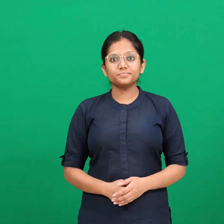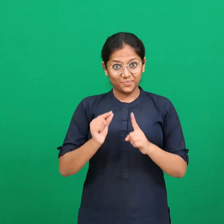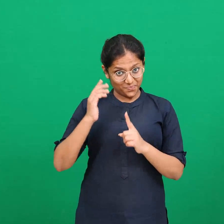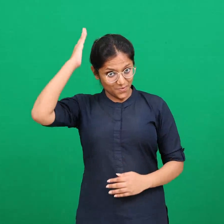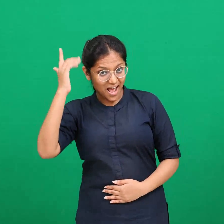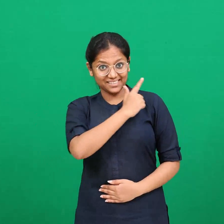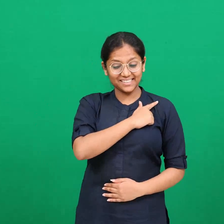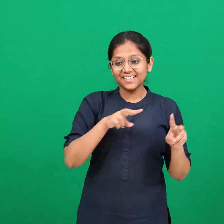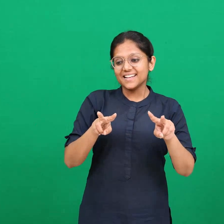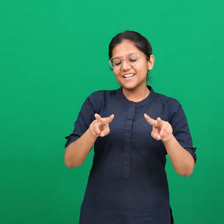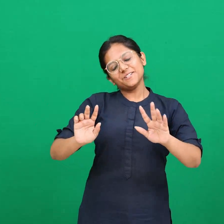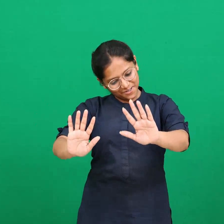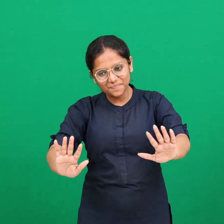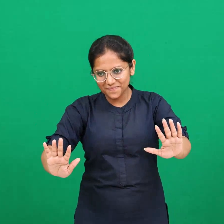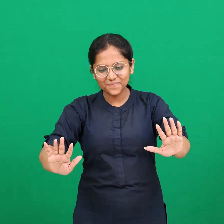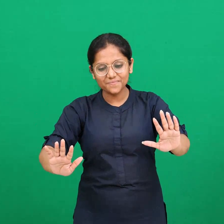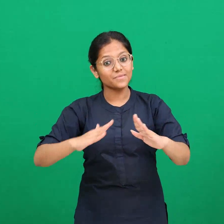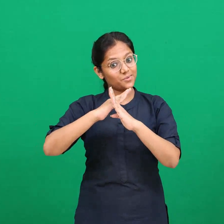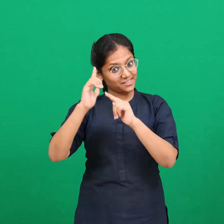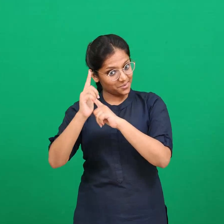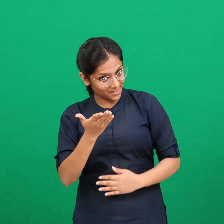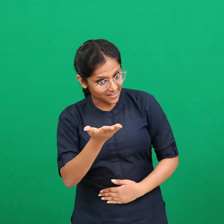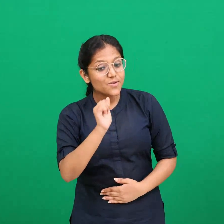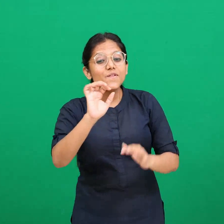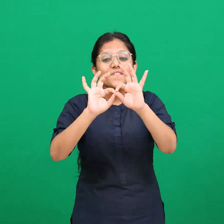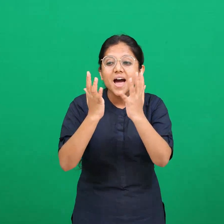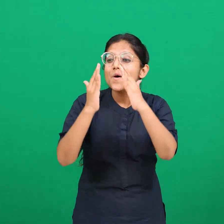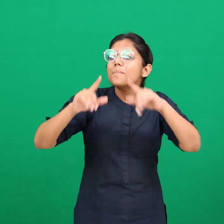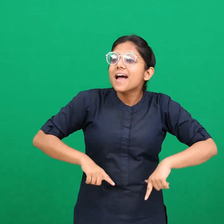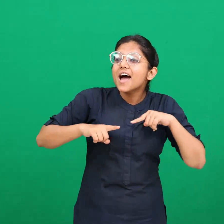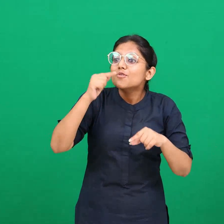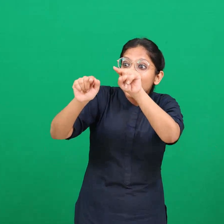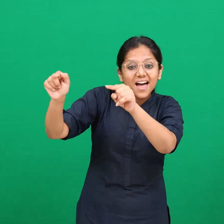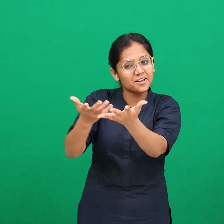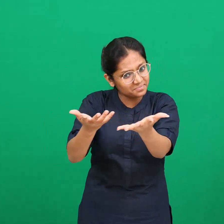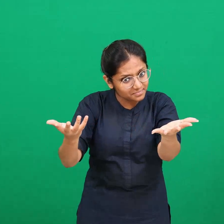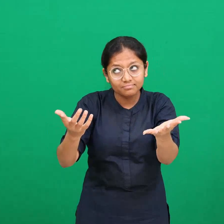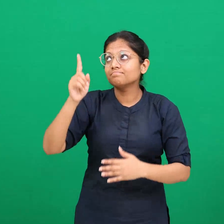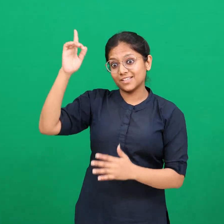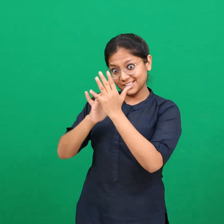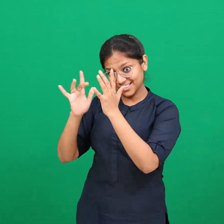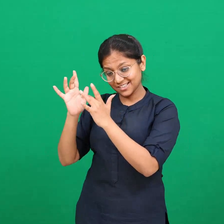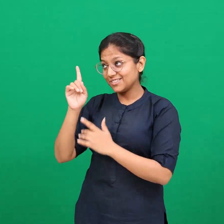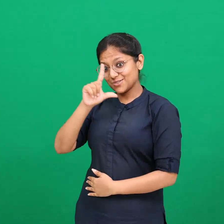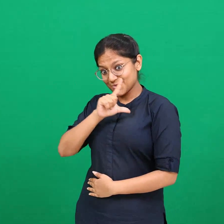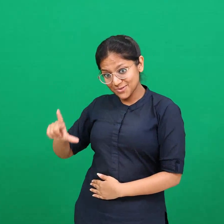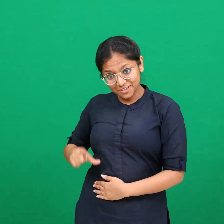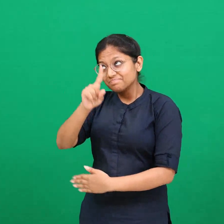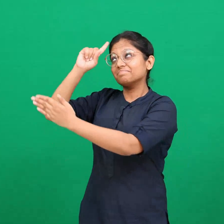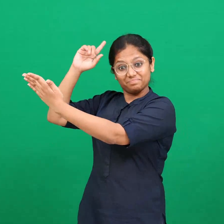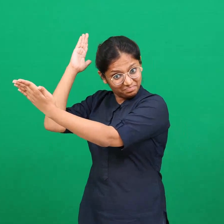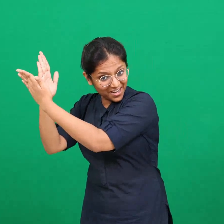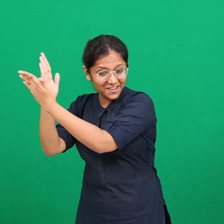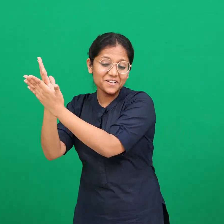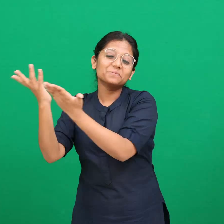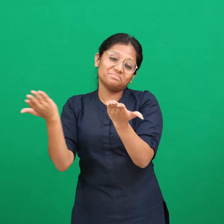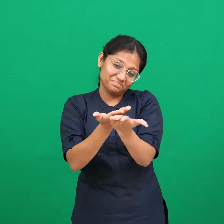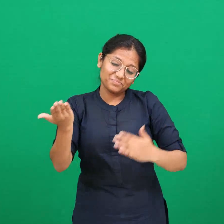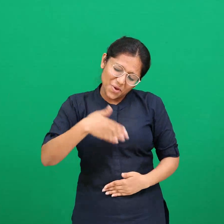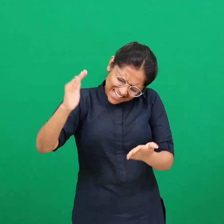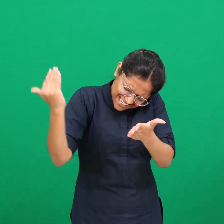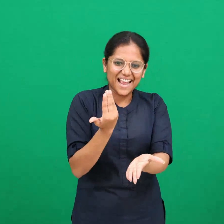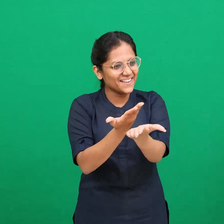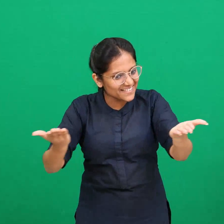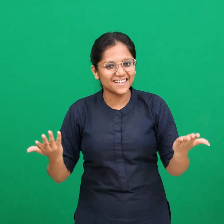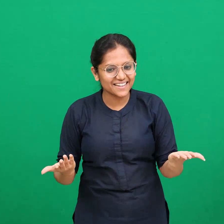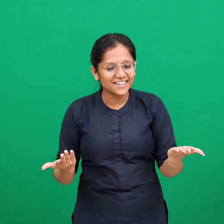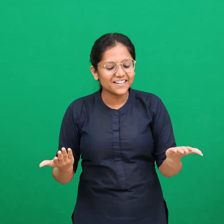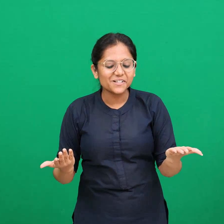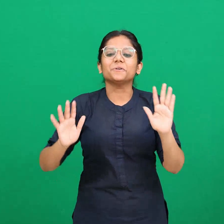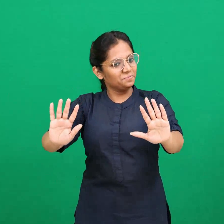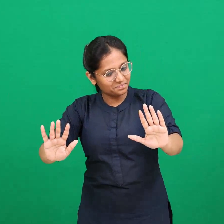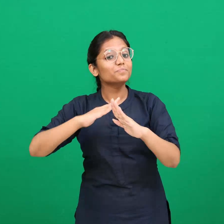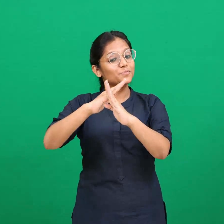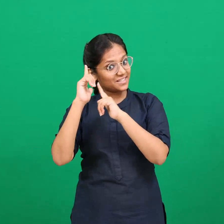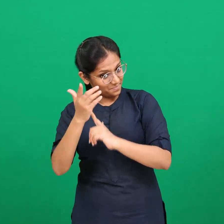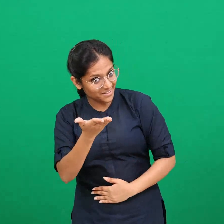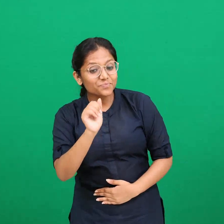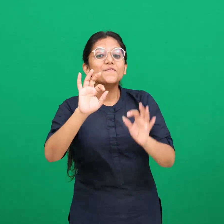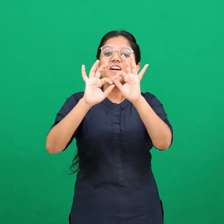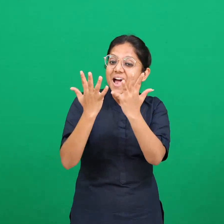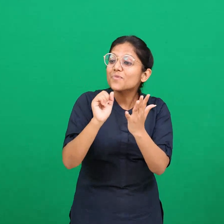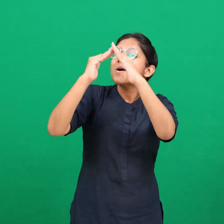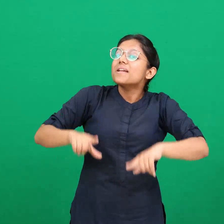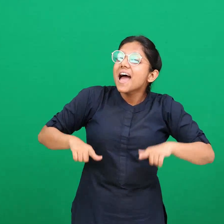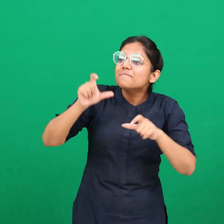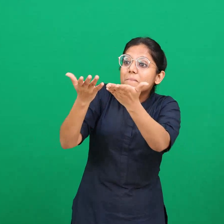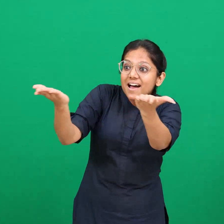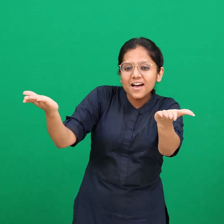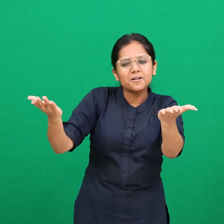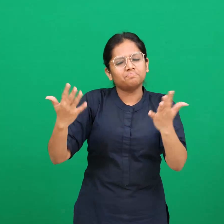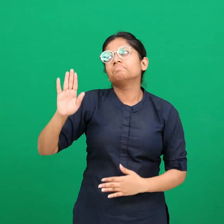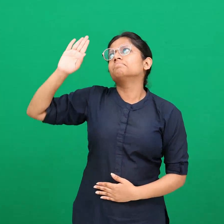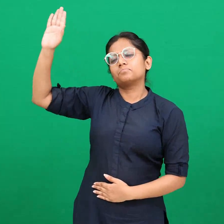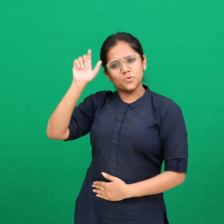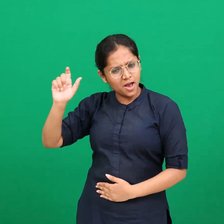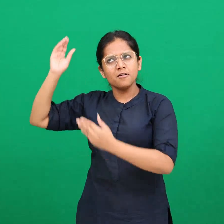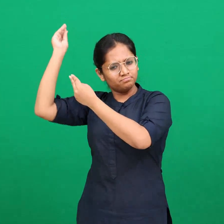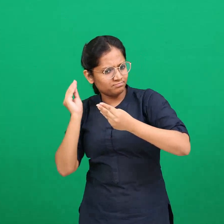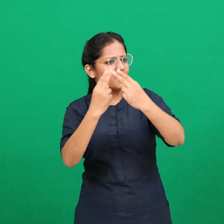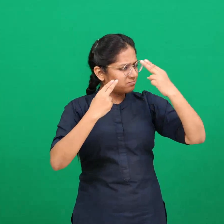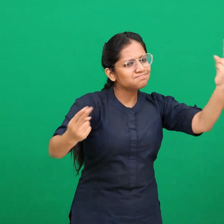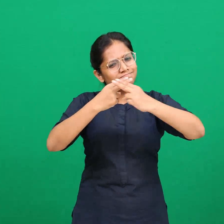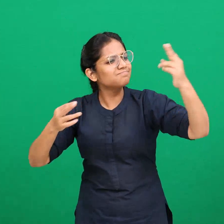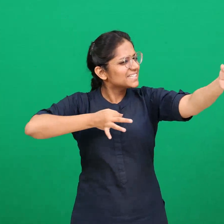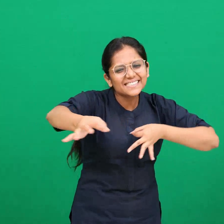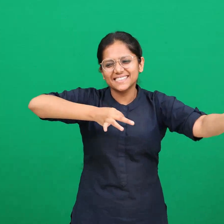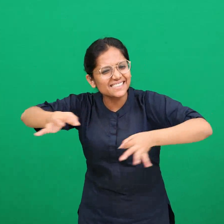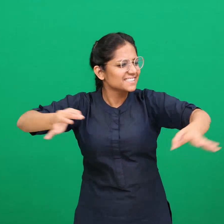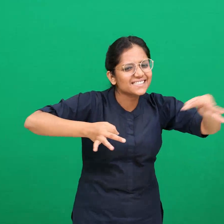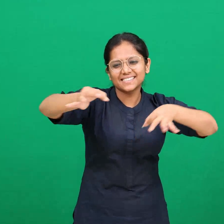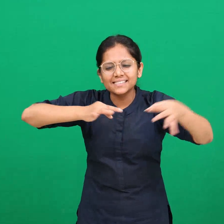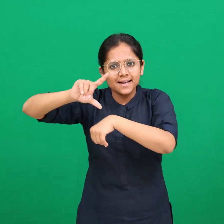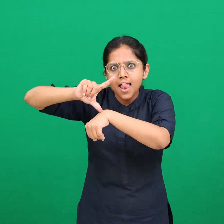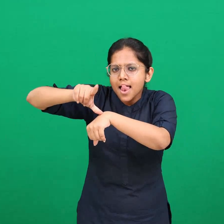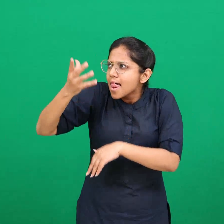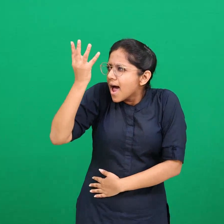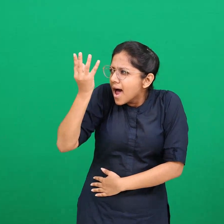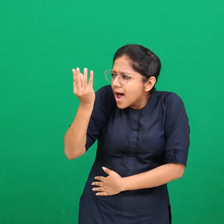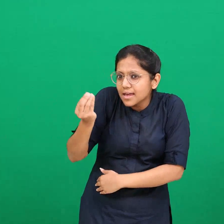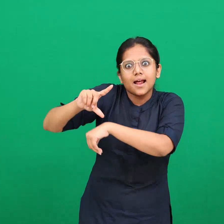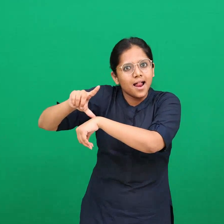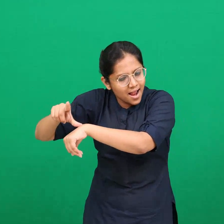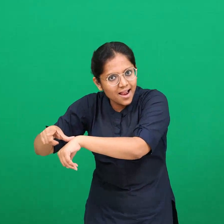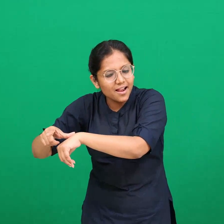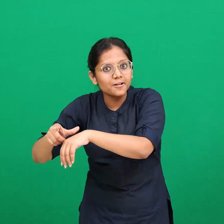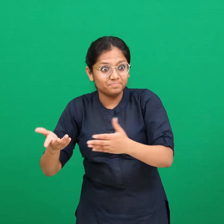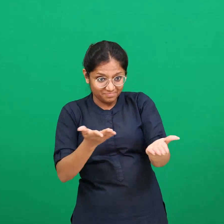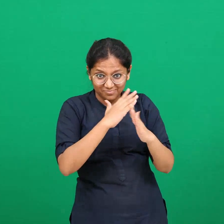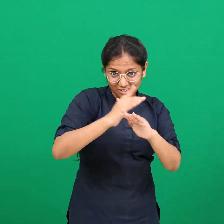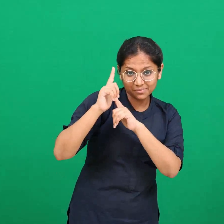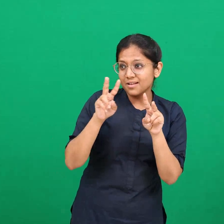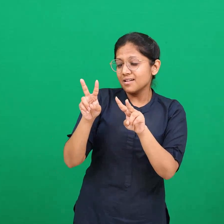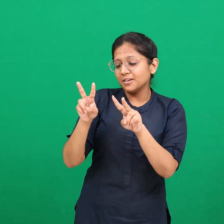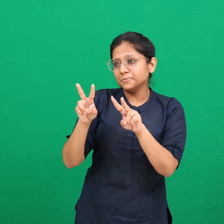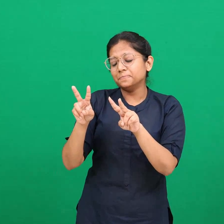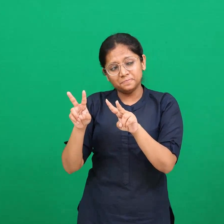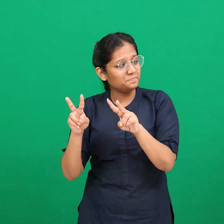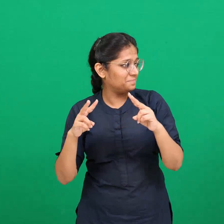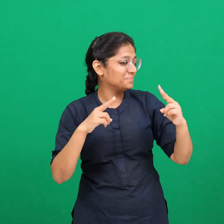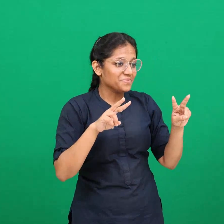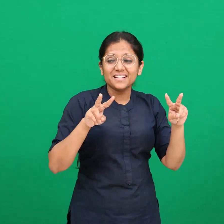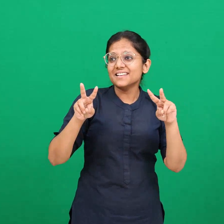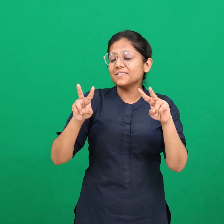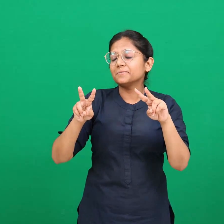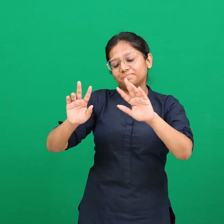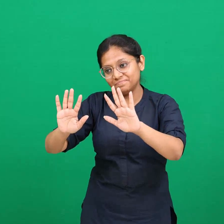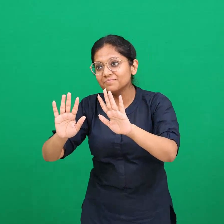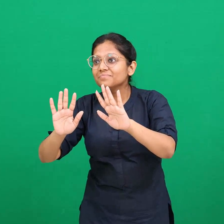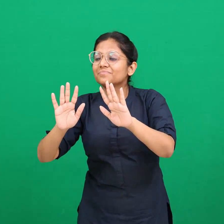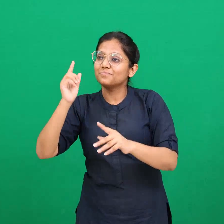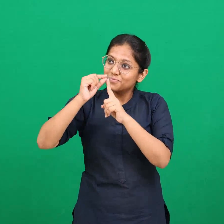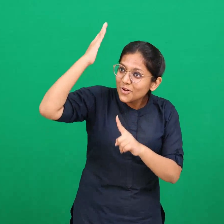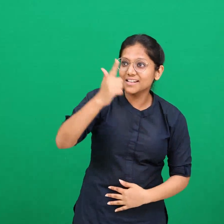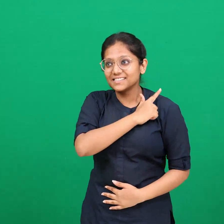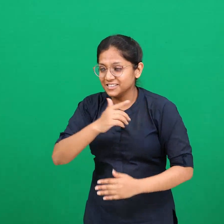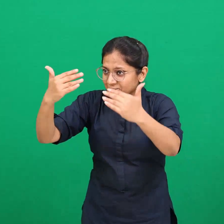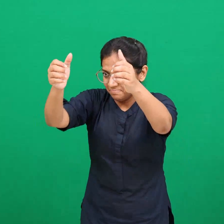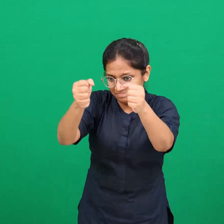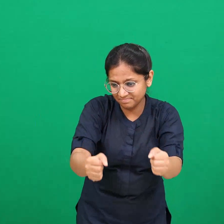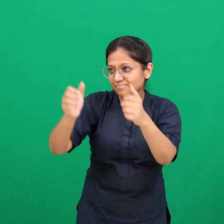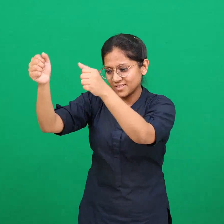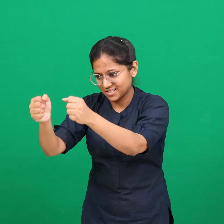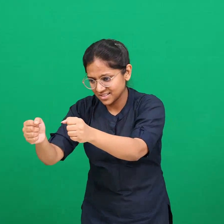They replied, "Believe in the Lord Jesus and you will be saved, you and your household." Then Paul and Silas spoke the word of the Lord to him and to everyone in his house.